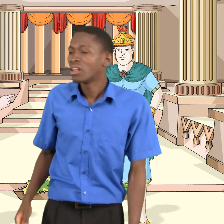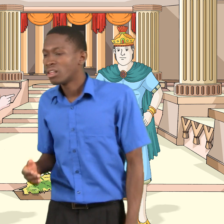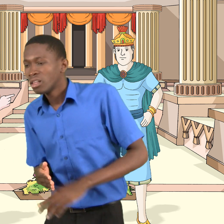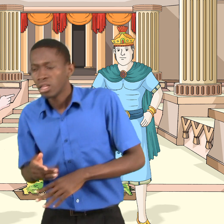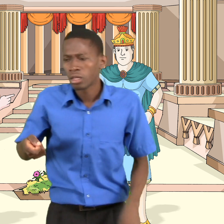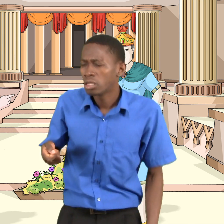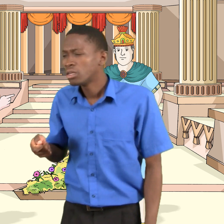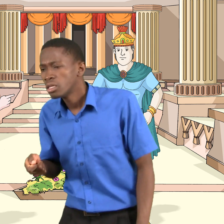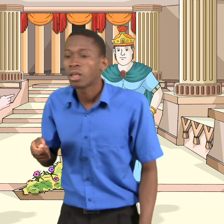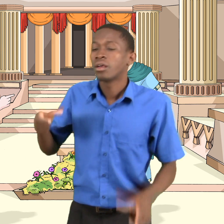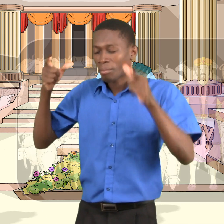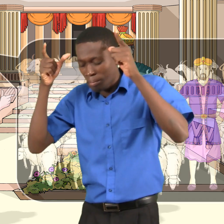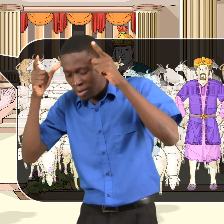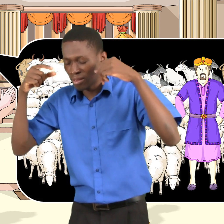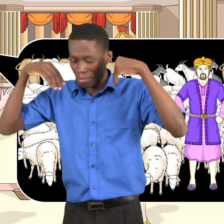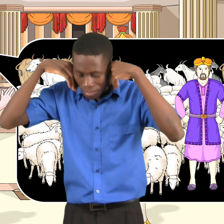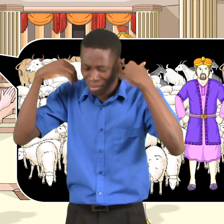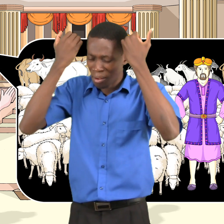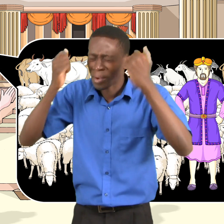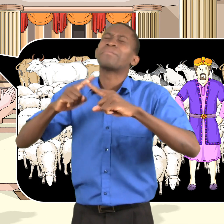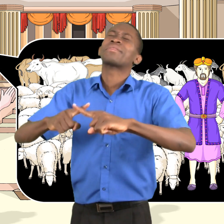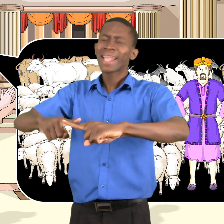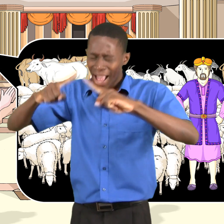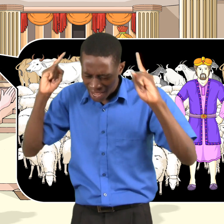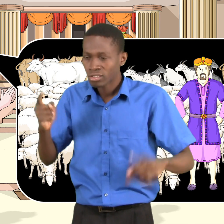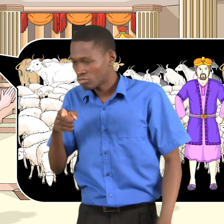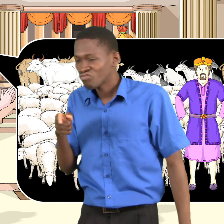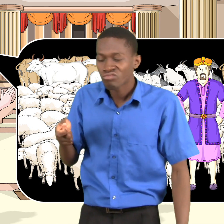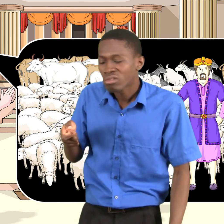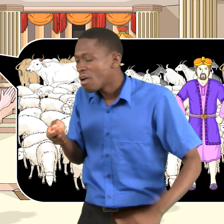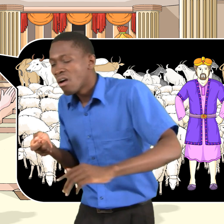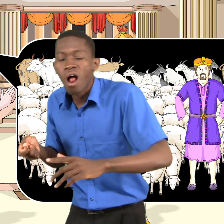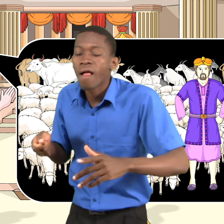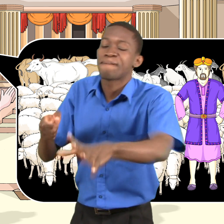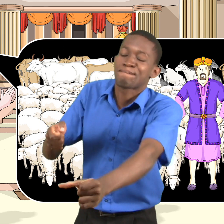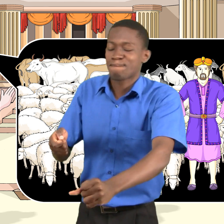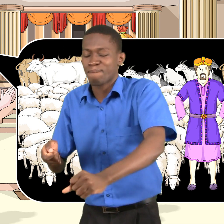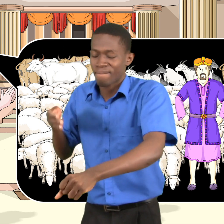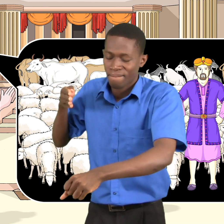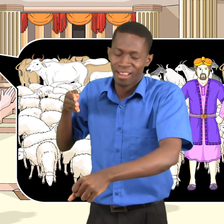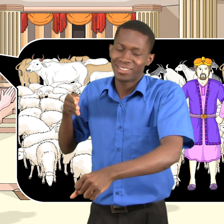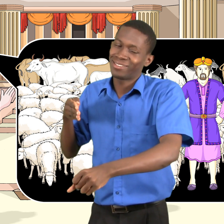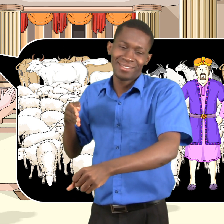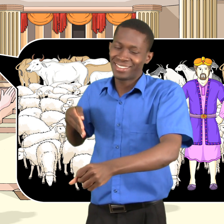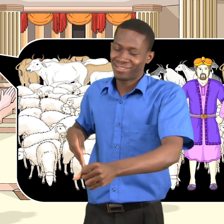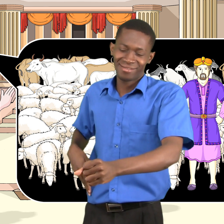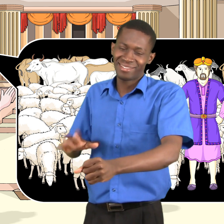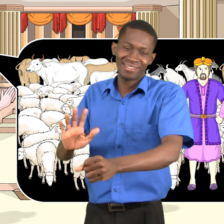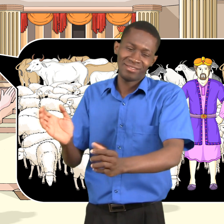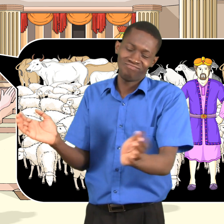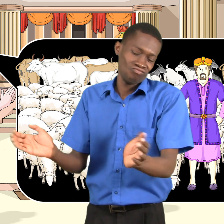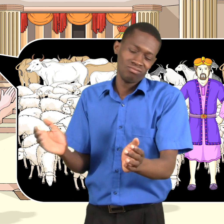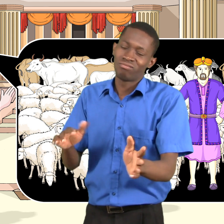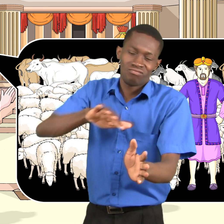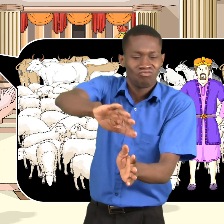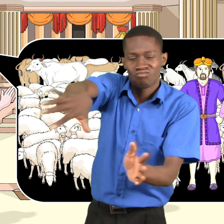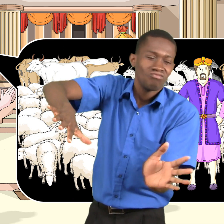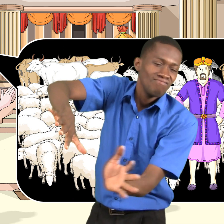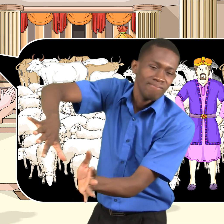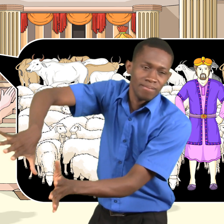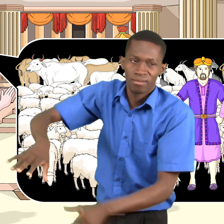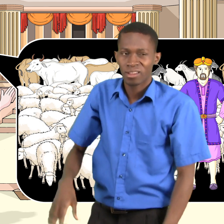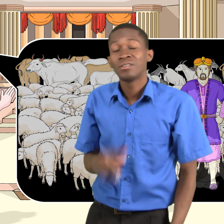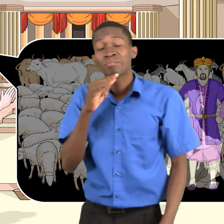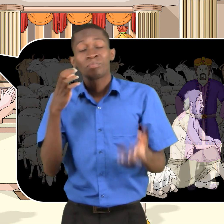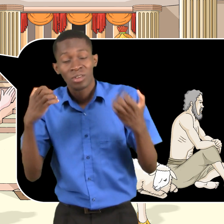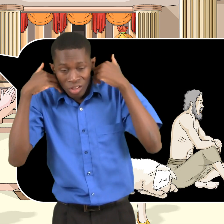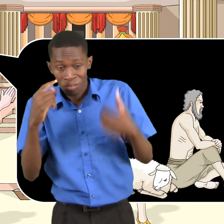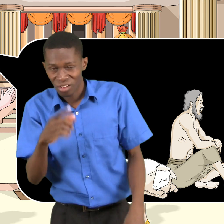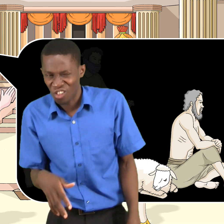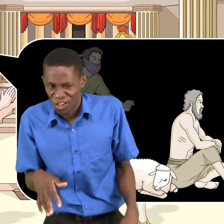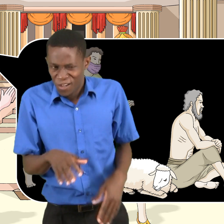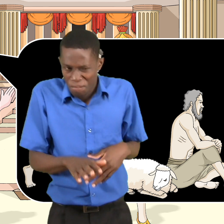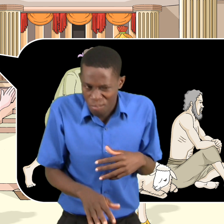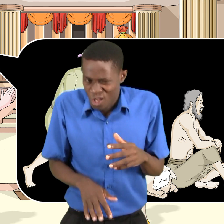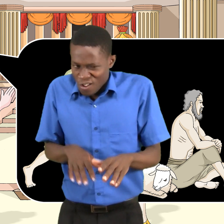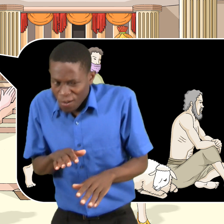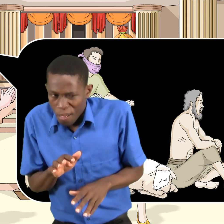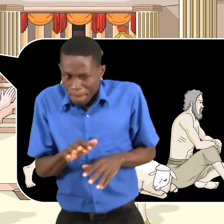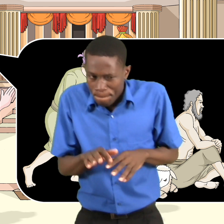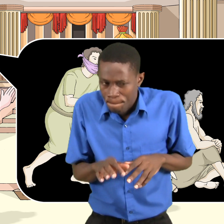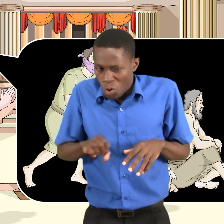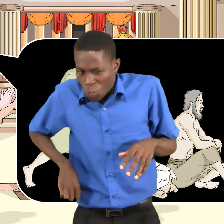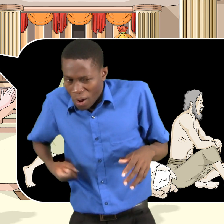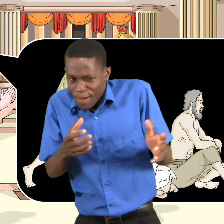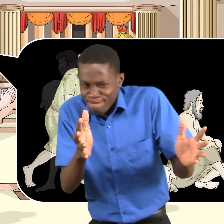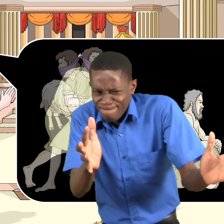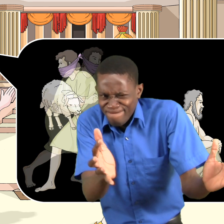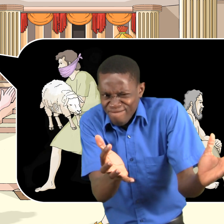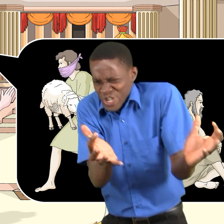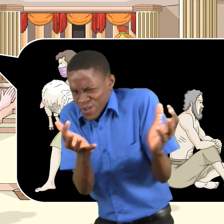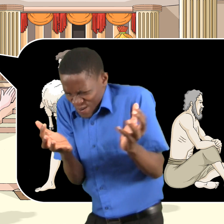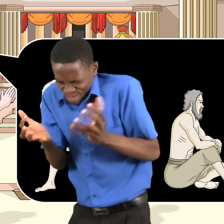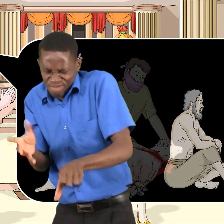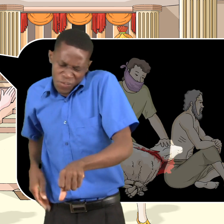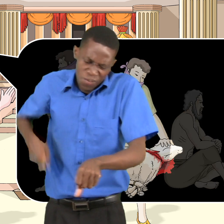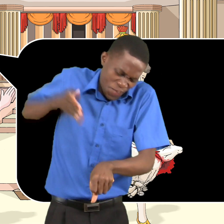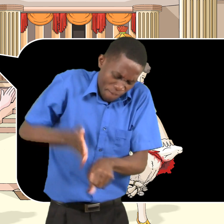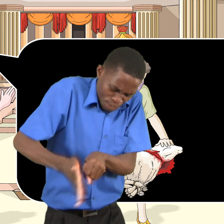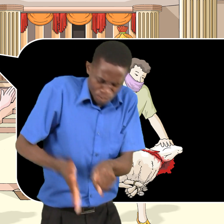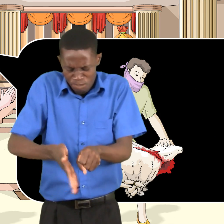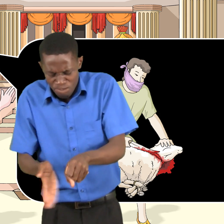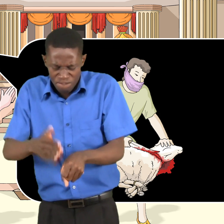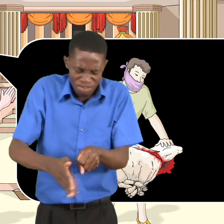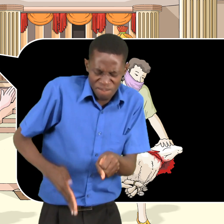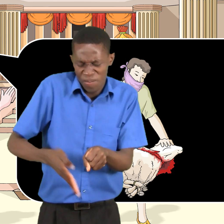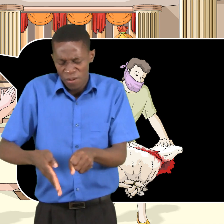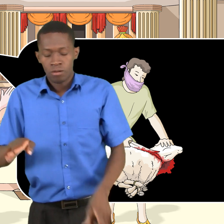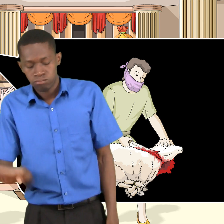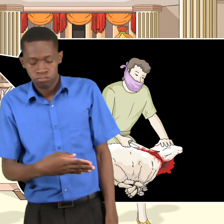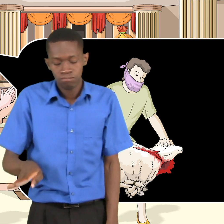Now a traveler came to the rich man, who refrained from taking one of his own sheep or cattle to prepare for the traveler who had come to him.